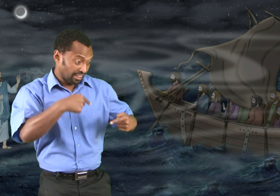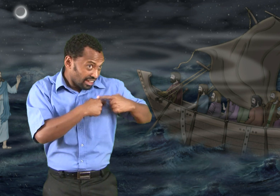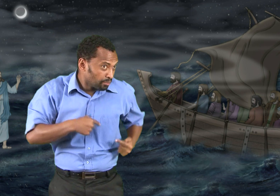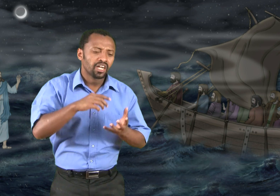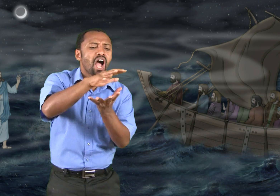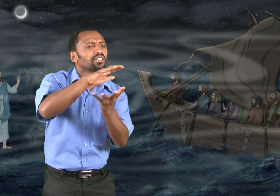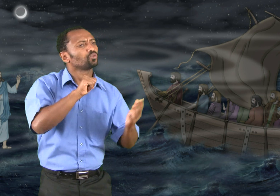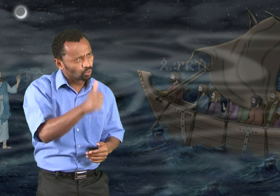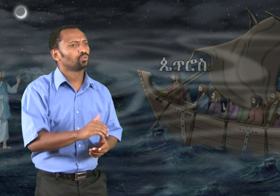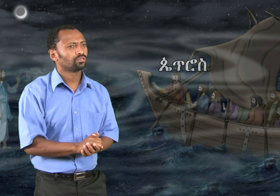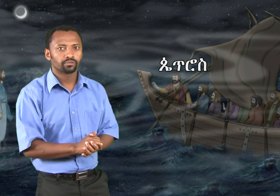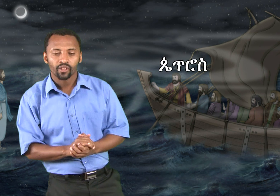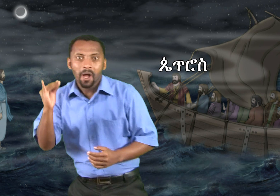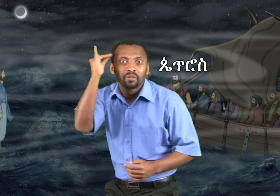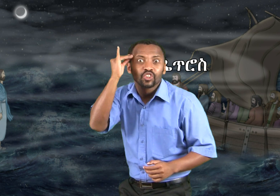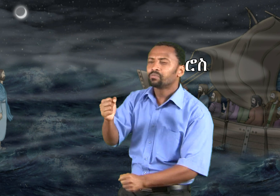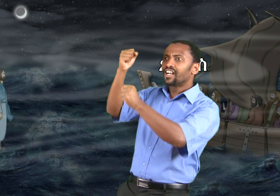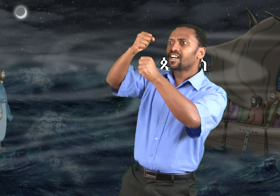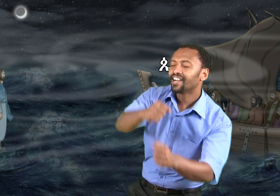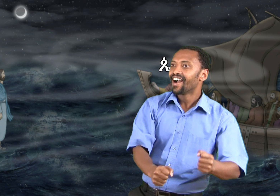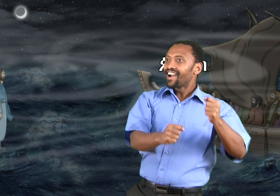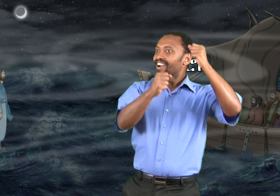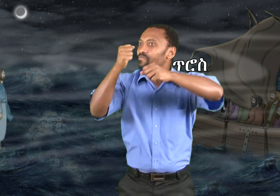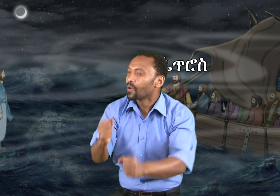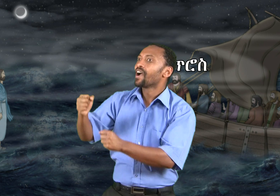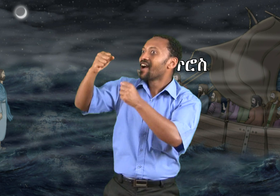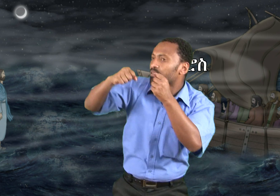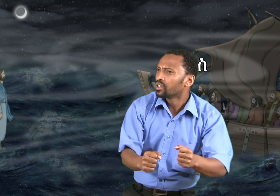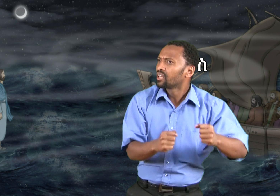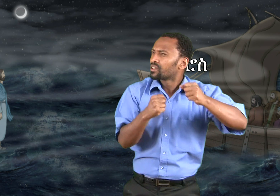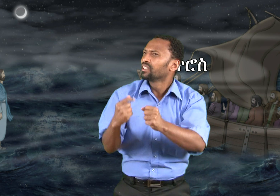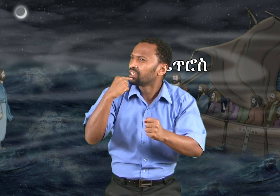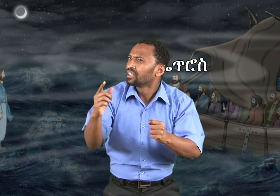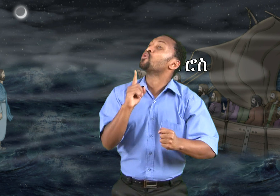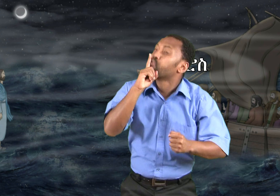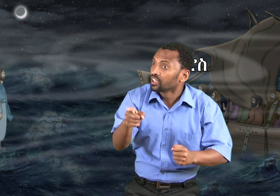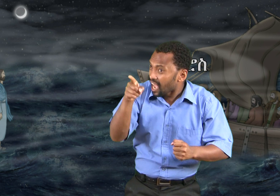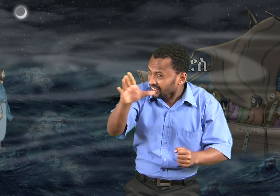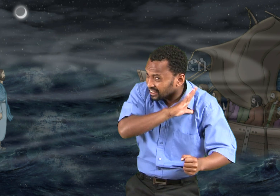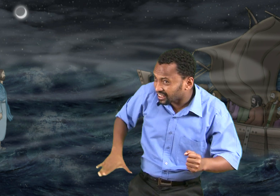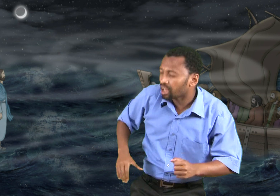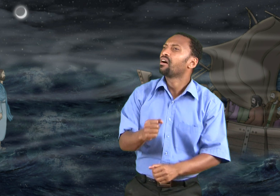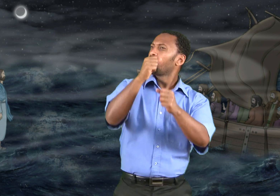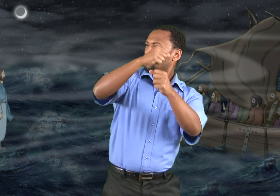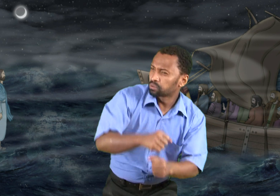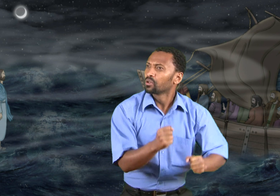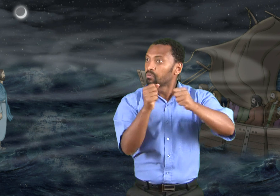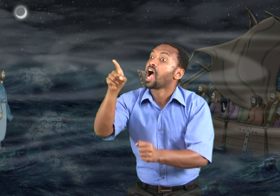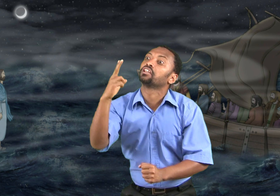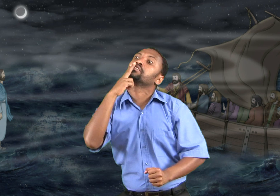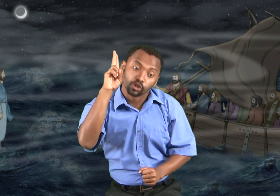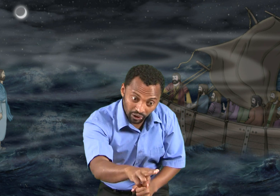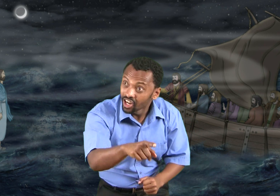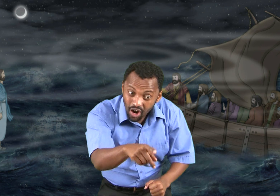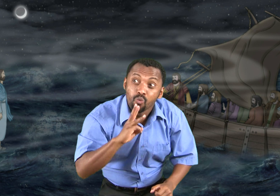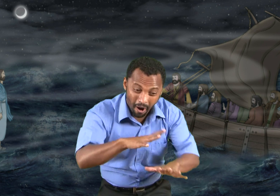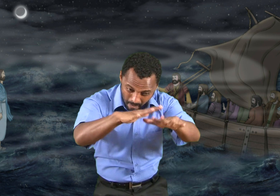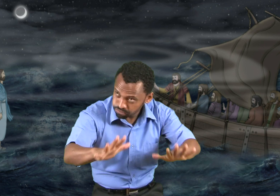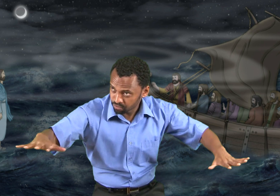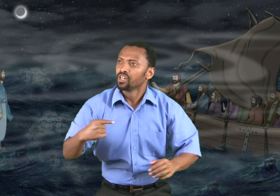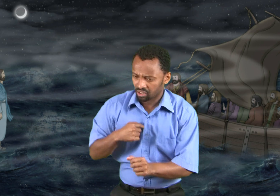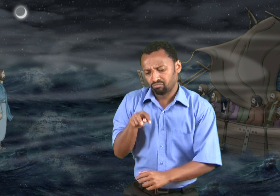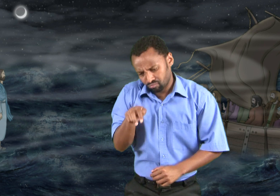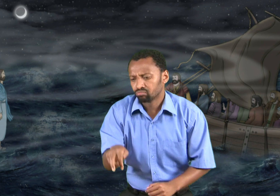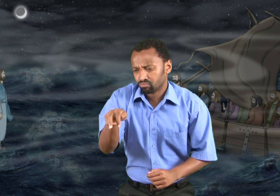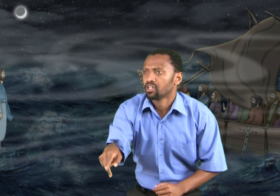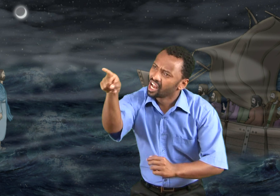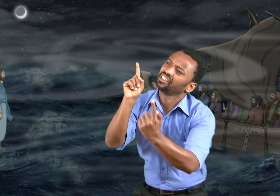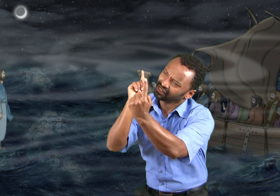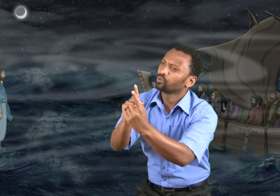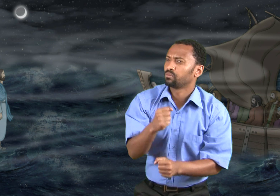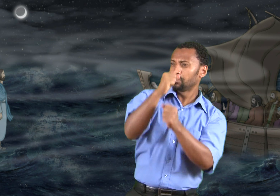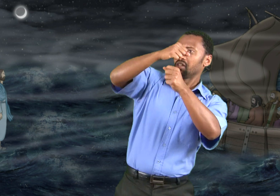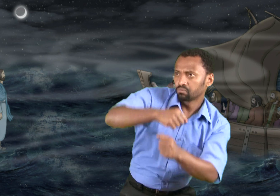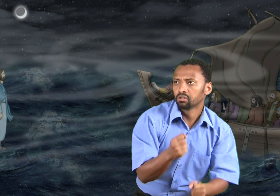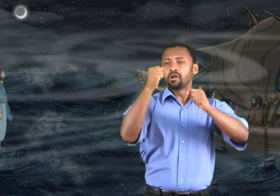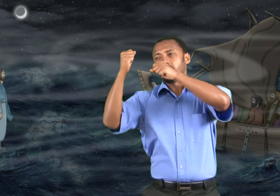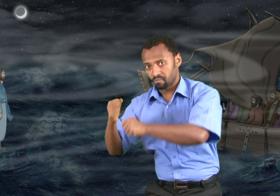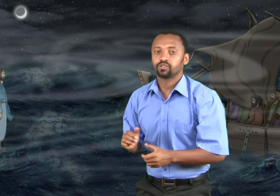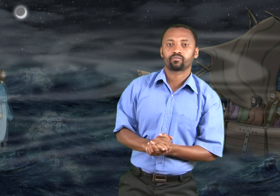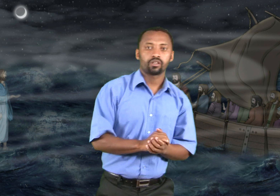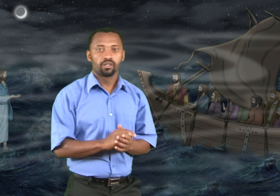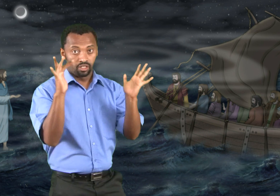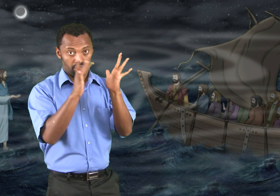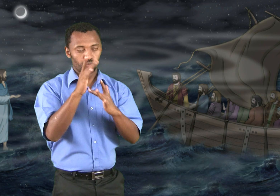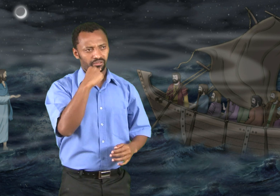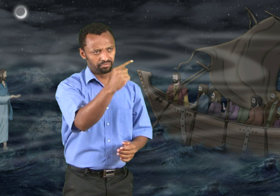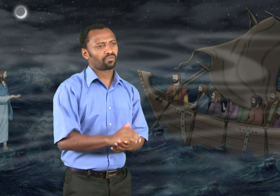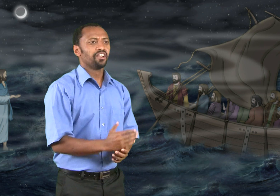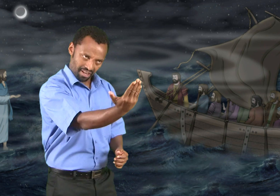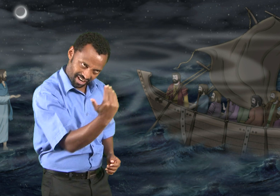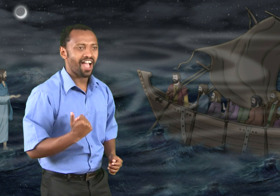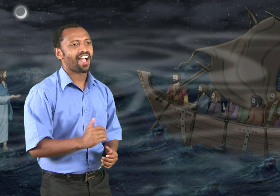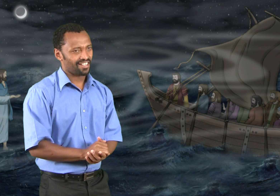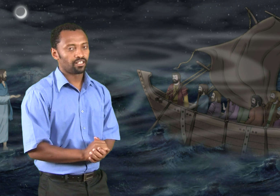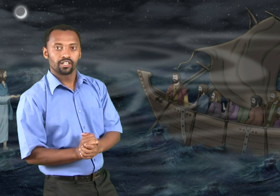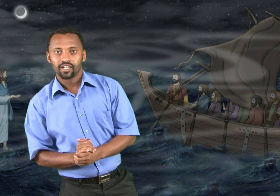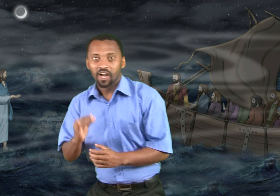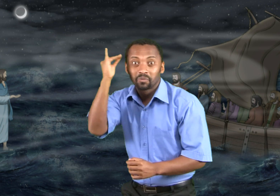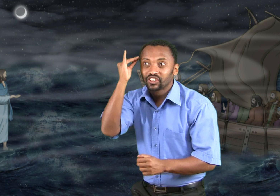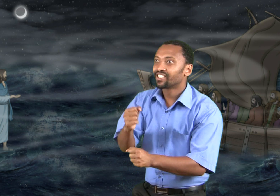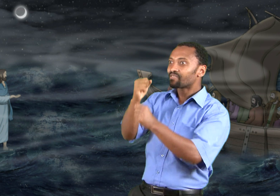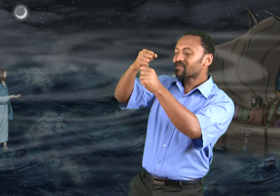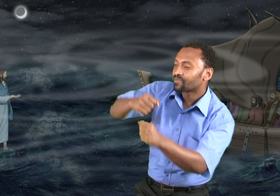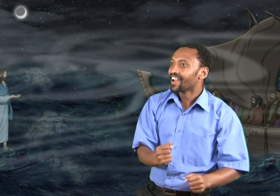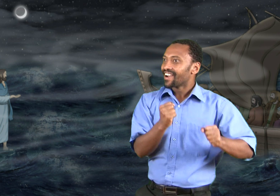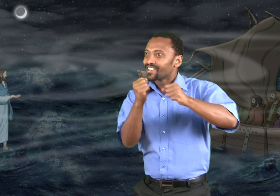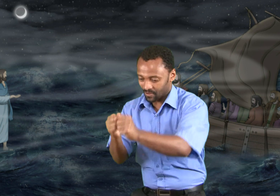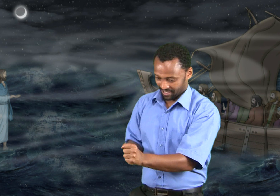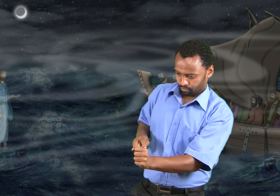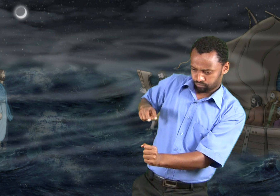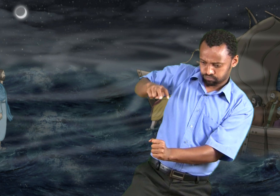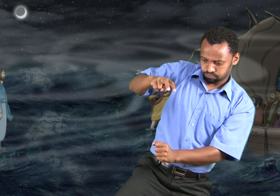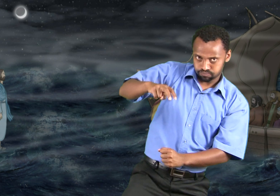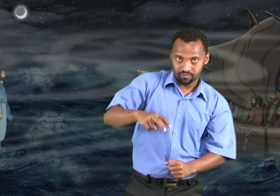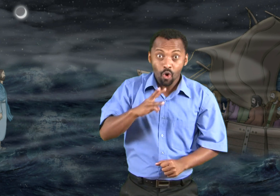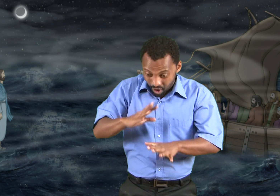“Lord, if it is You,” Peter replied, “command me to come to You on the water.”